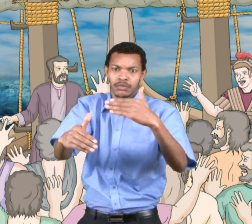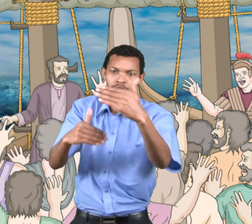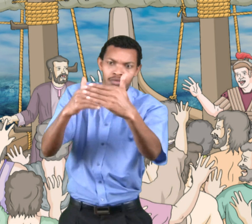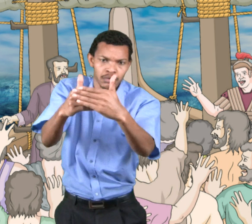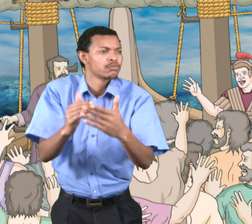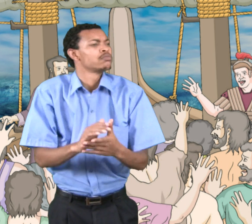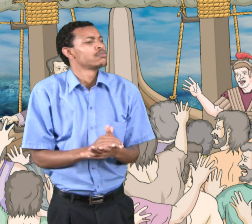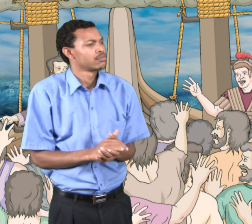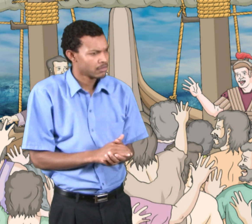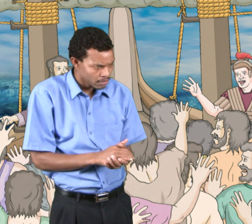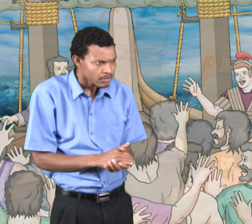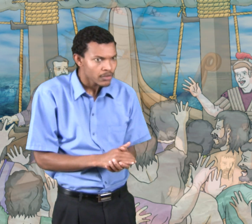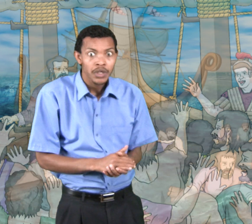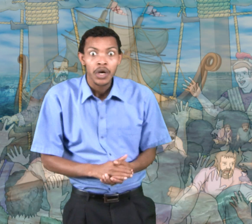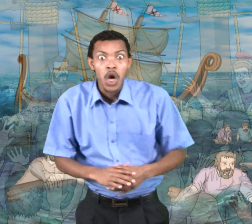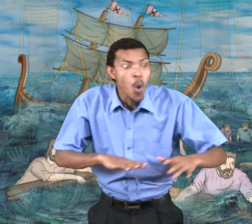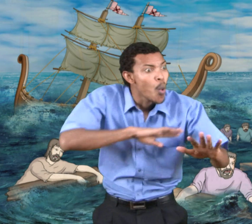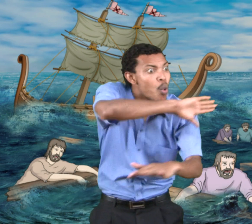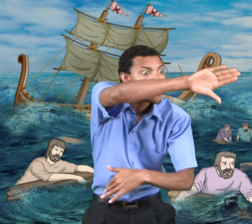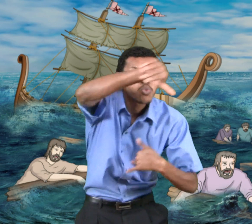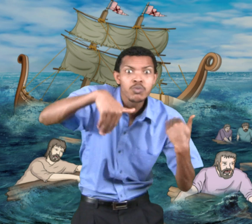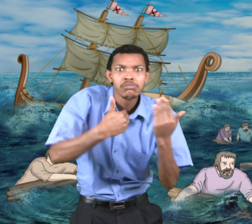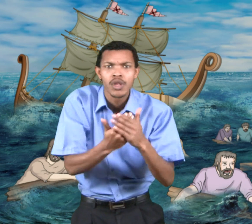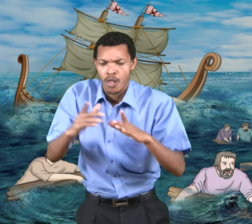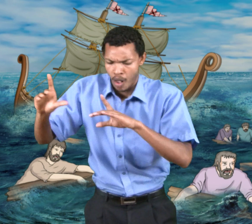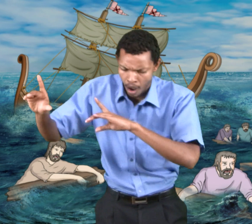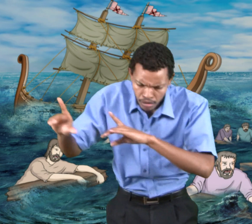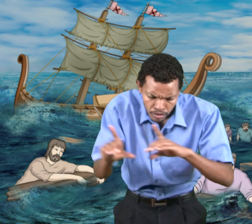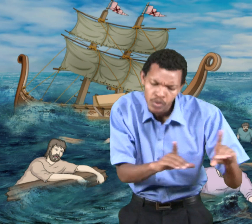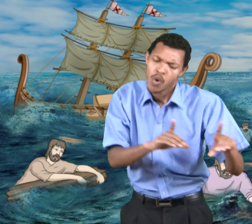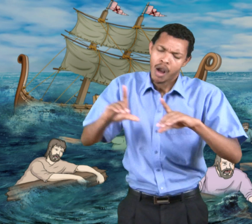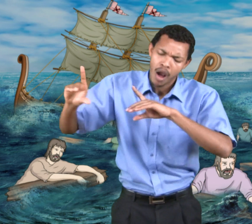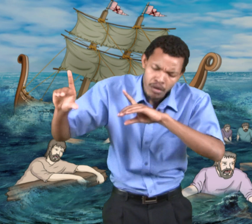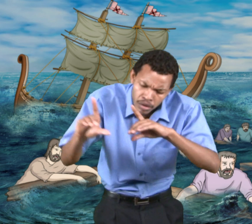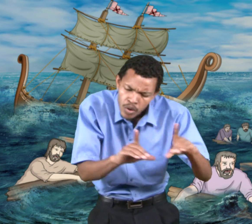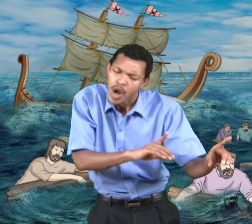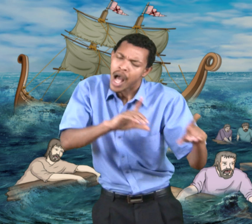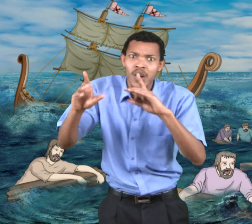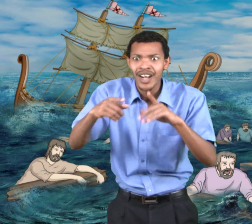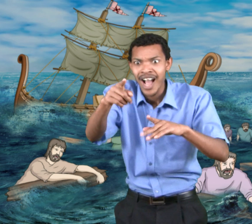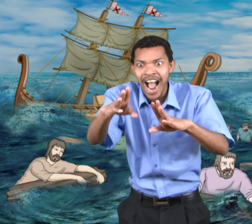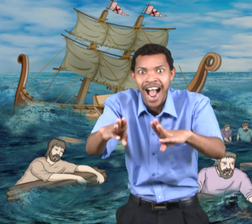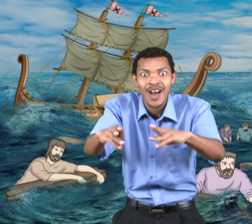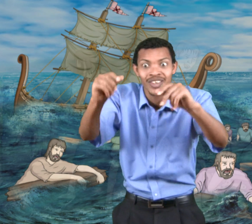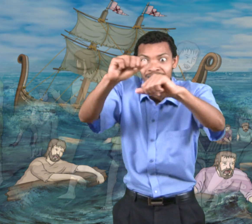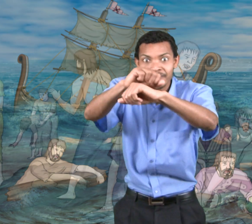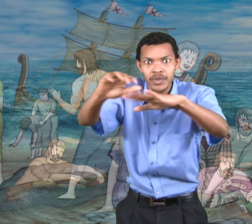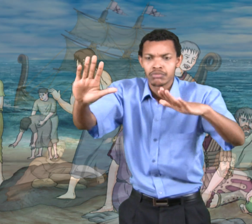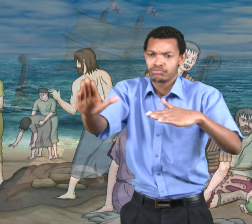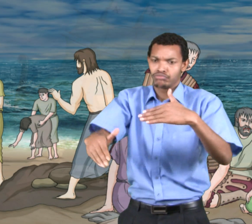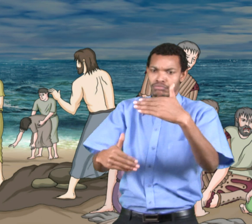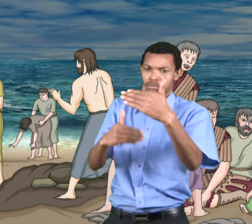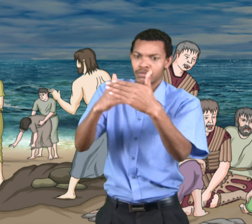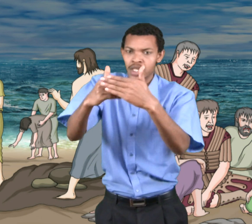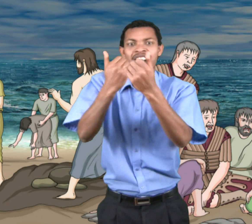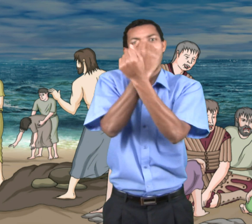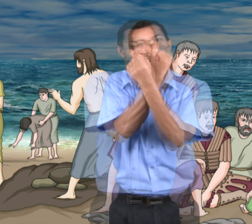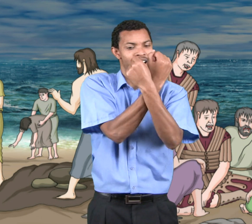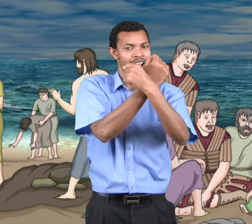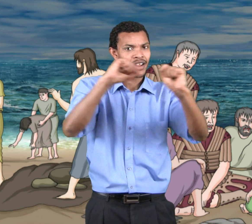He commanded those who could swim to jump overboard first and get to land. The rest were to follow on planks and various parts of the ship.